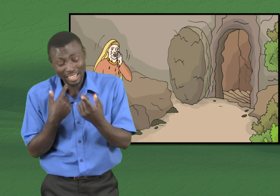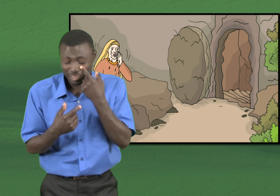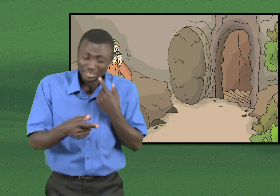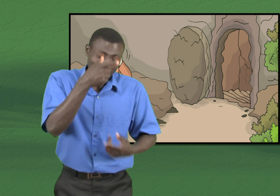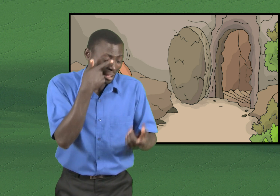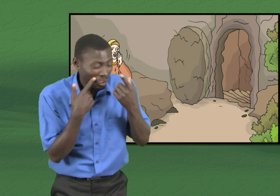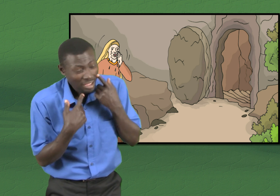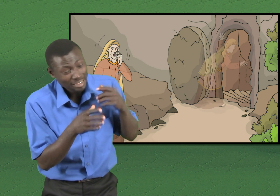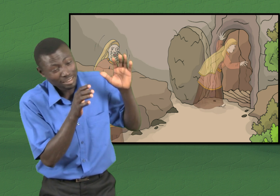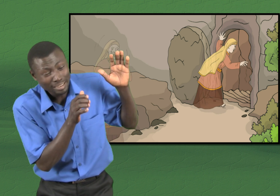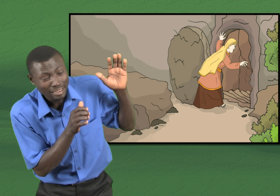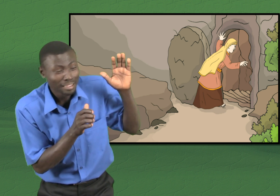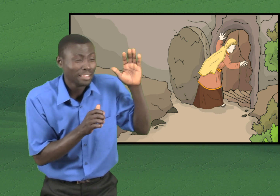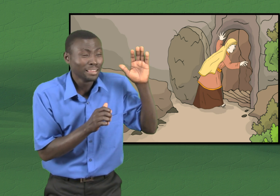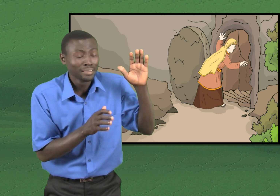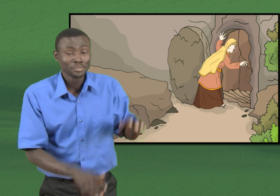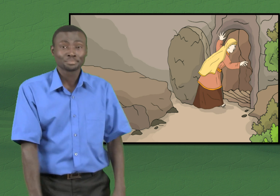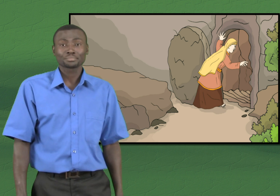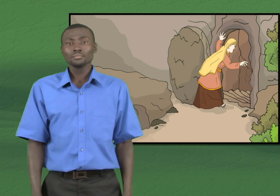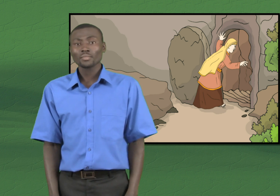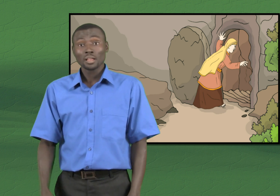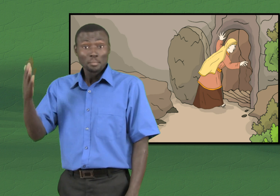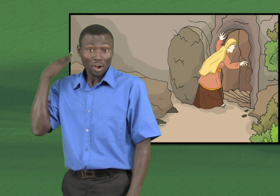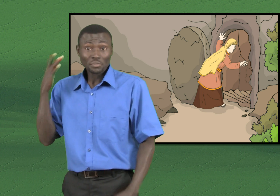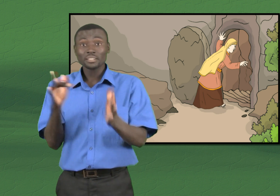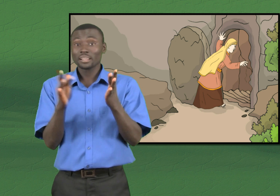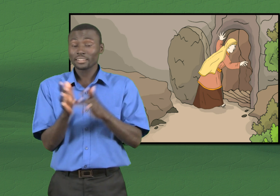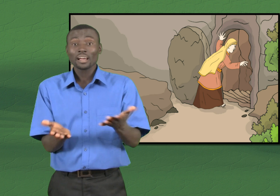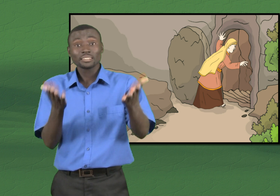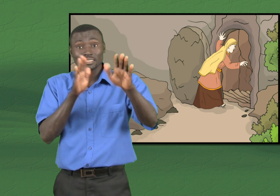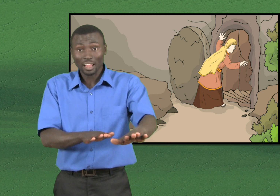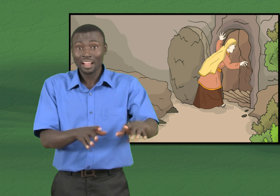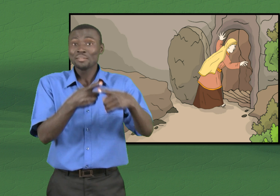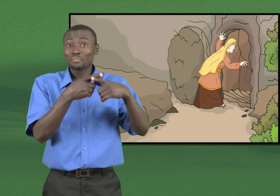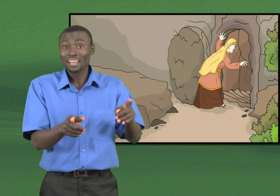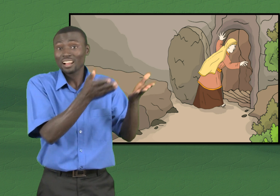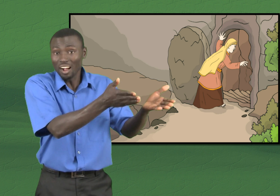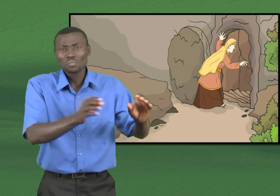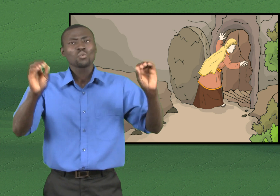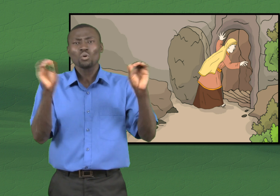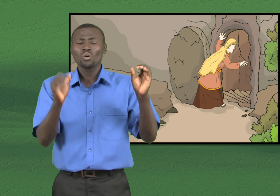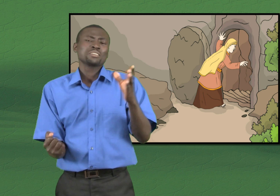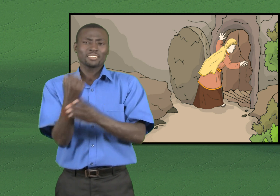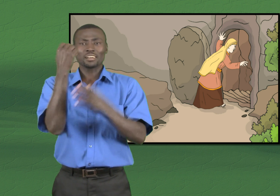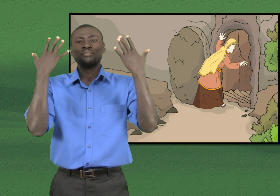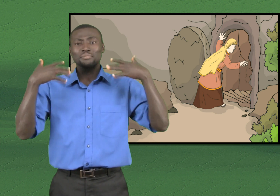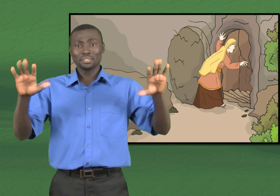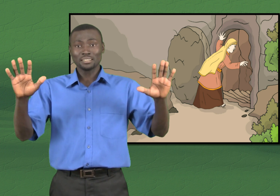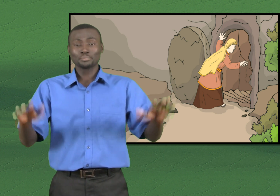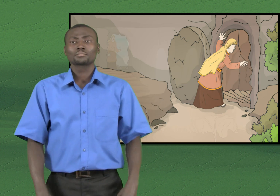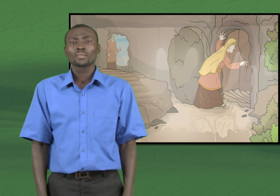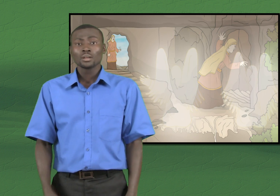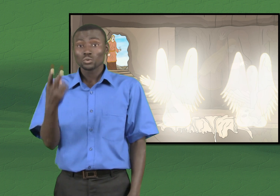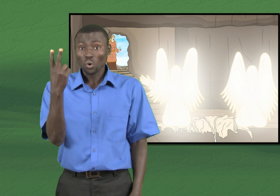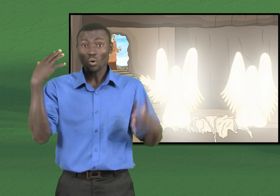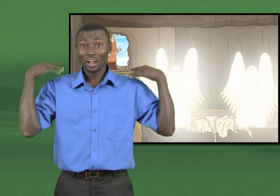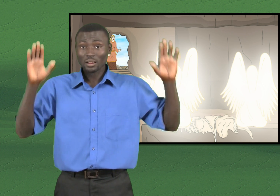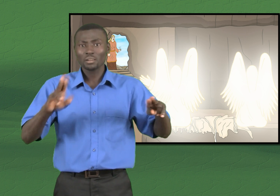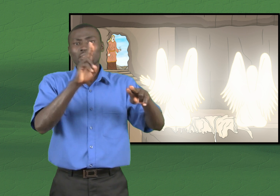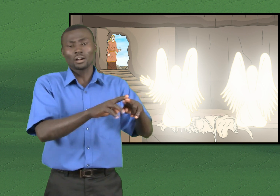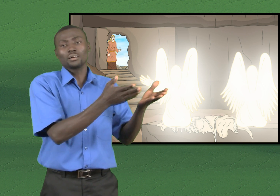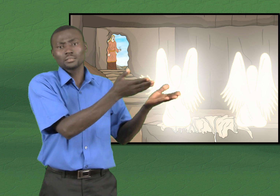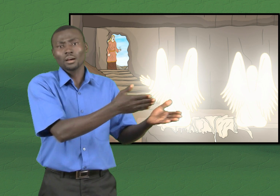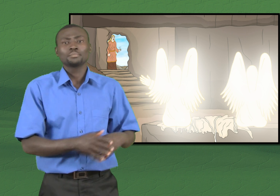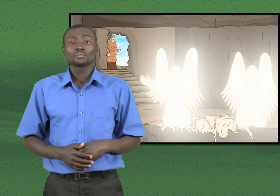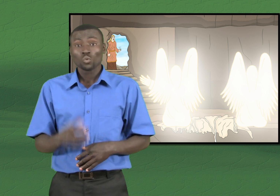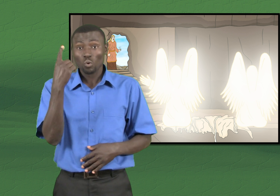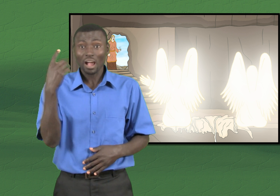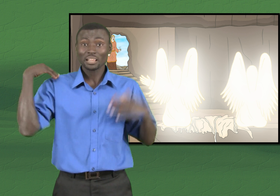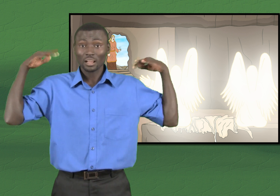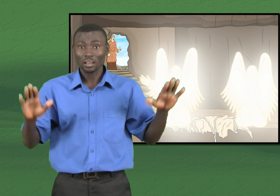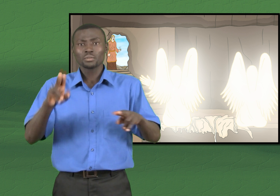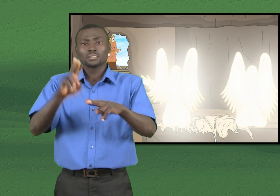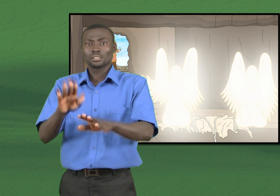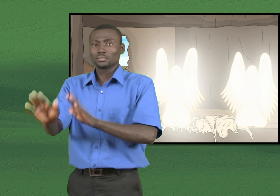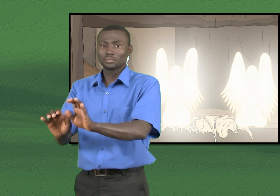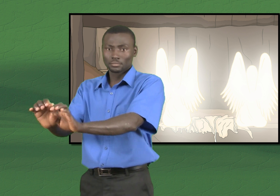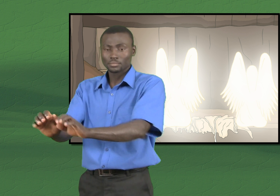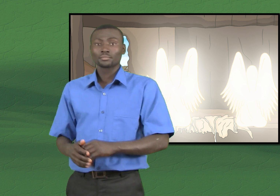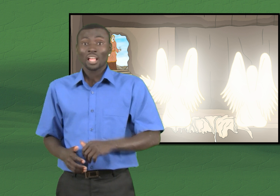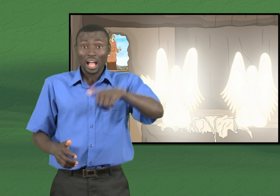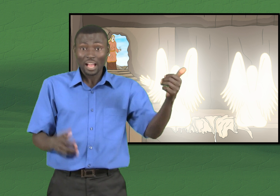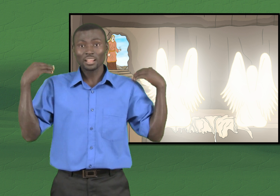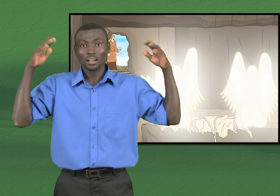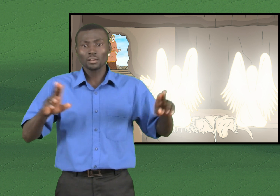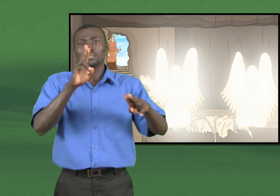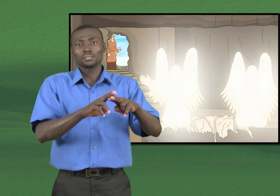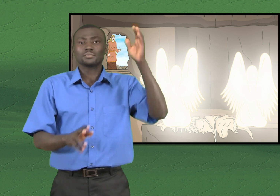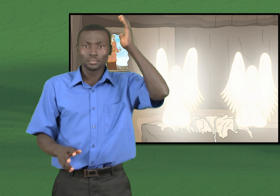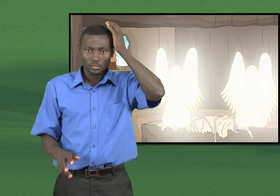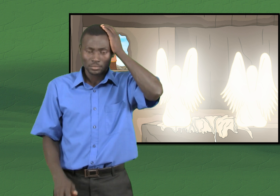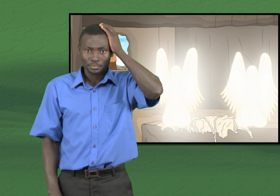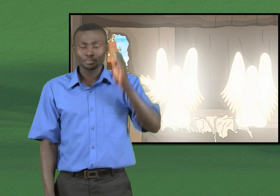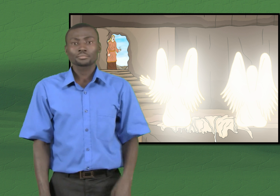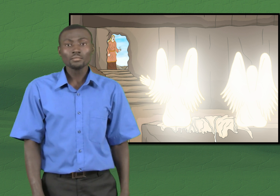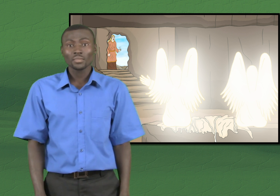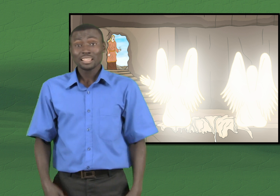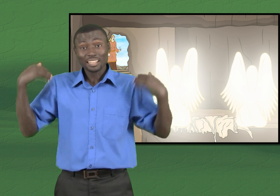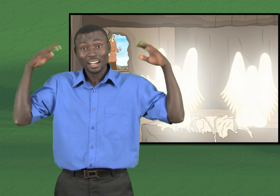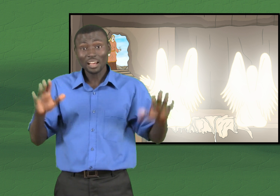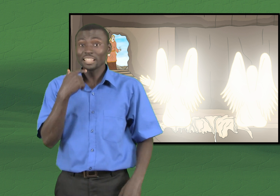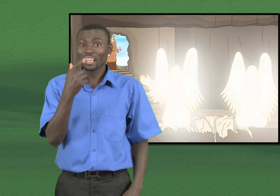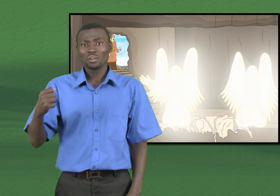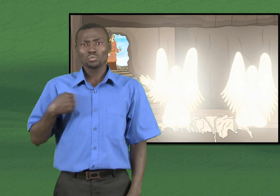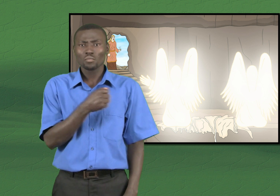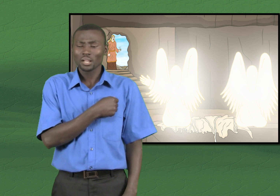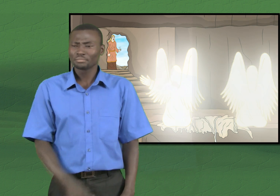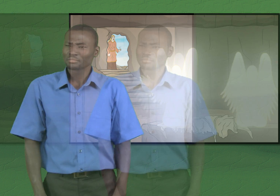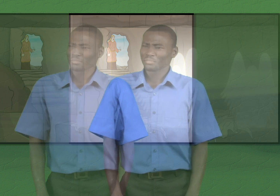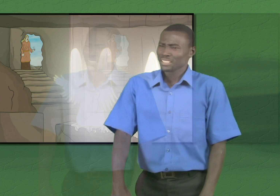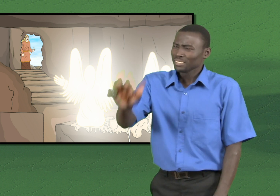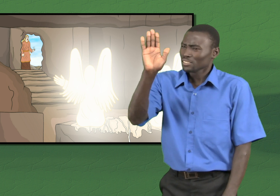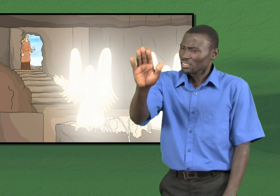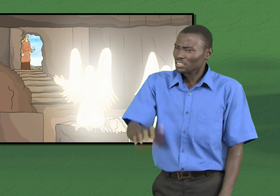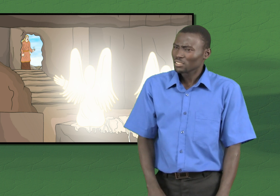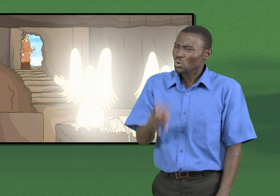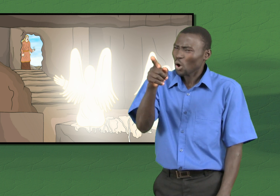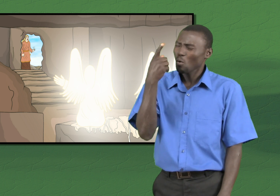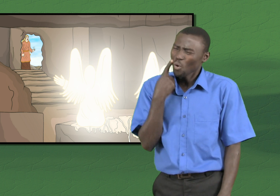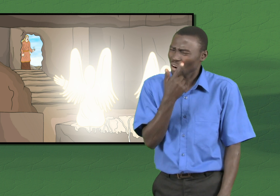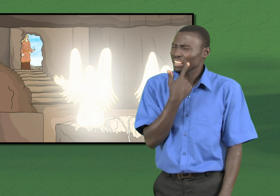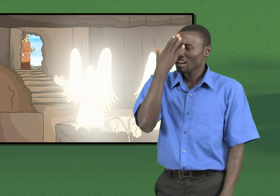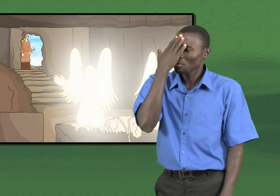And as she wept, she bent down to look into the tomb, and she saw two angels in white sitting where the body of Jesus had lain, one at the head and the other at the feet.